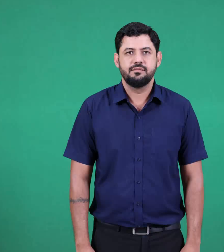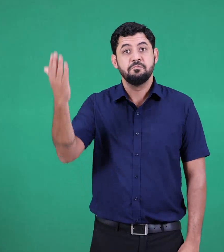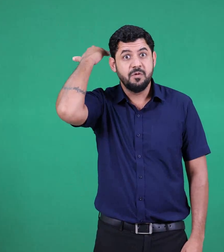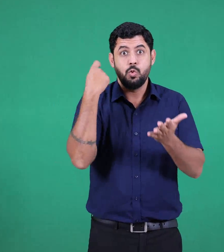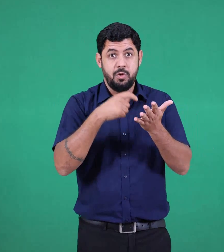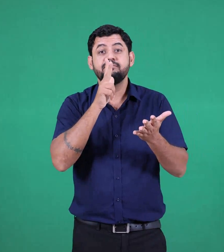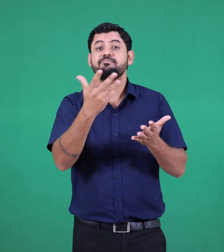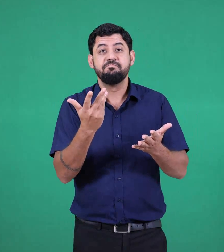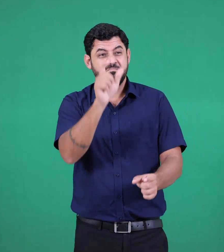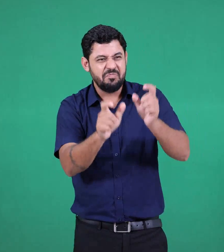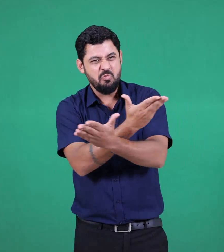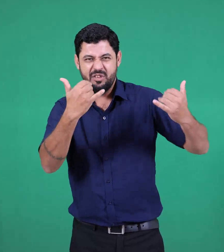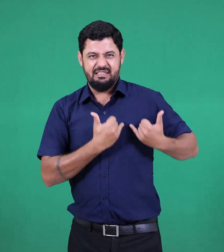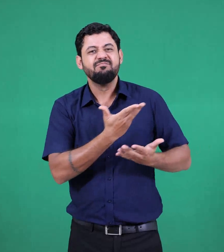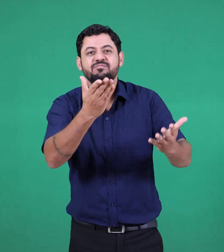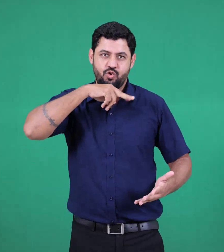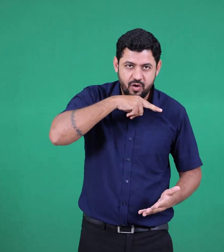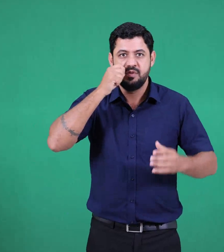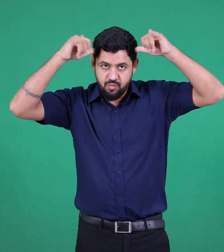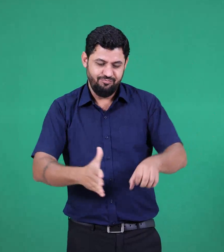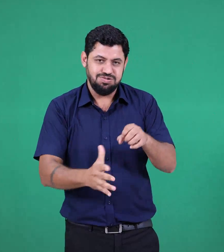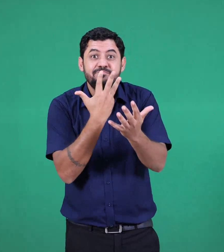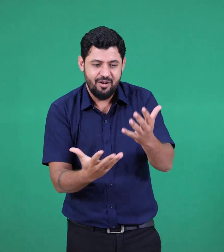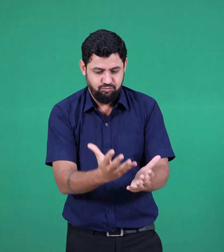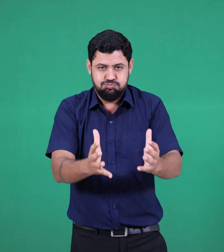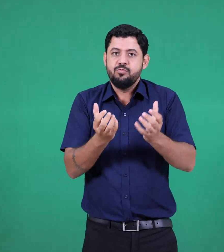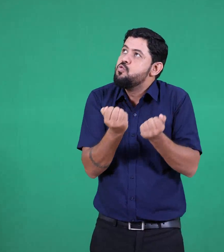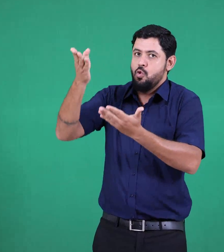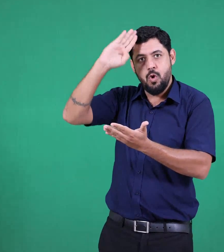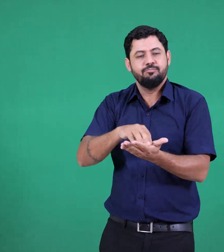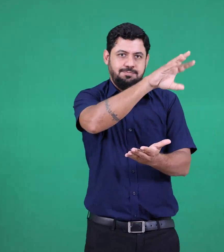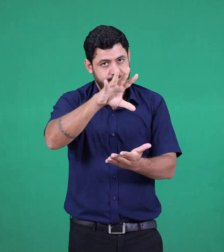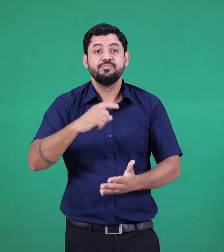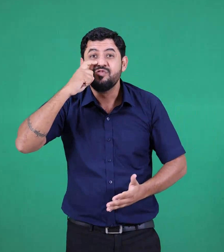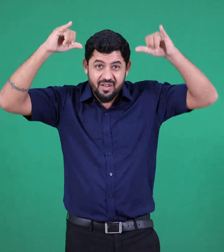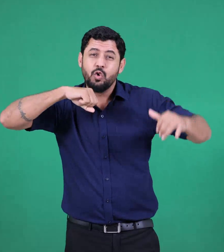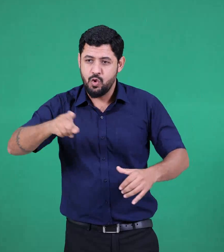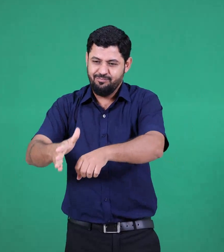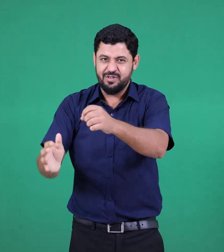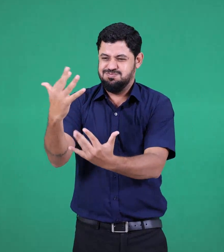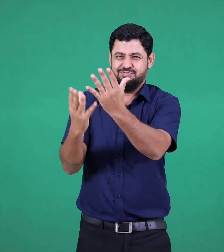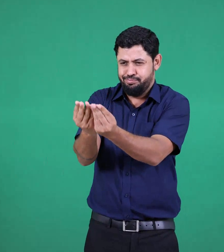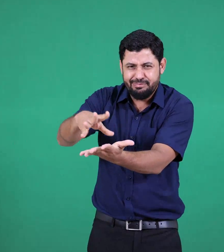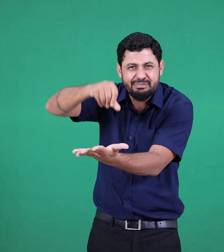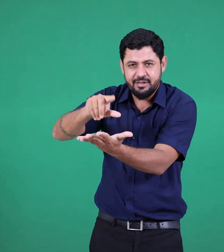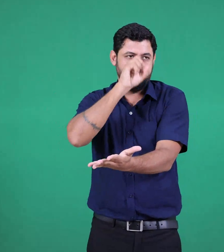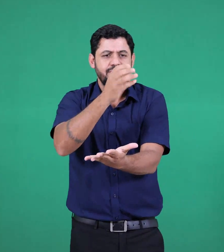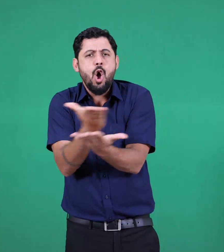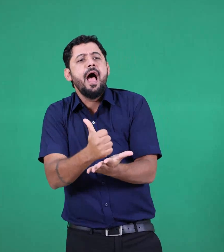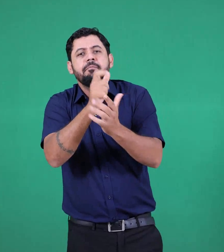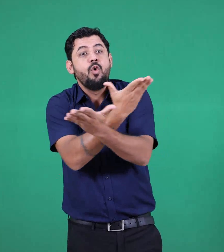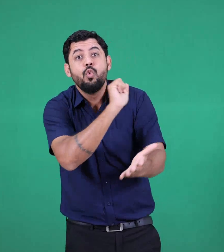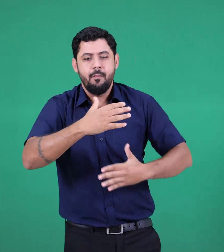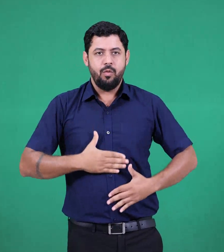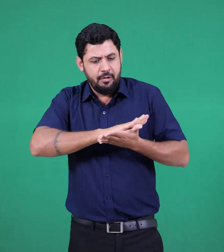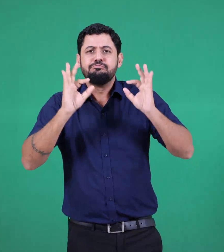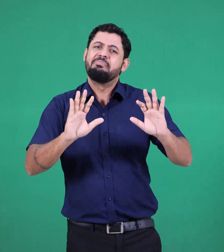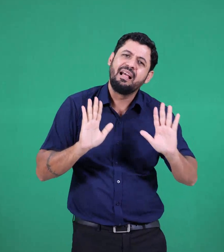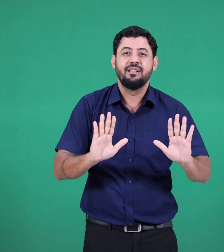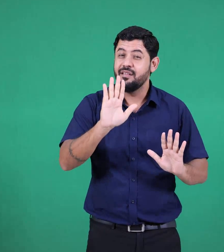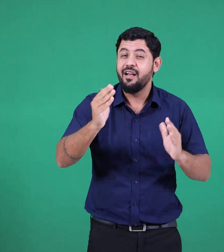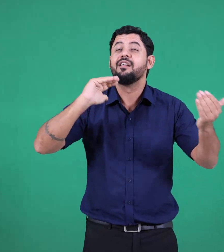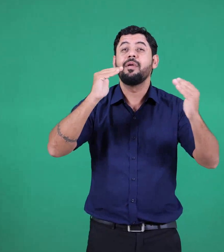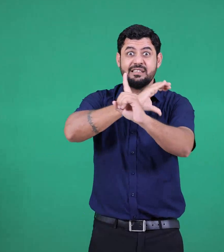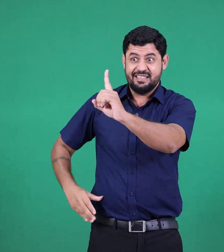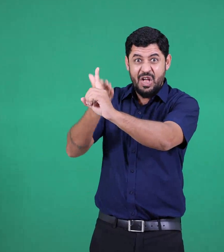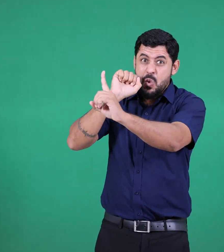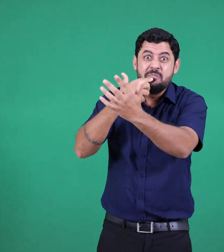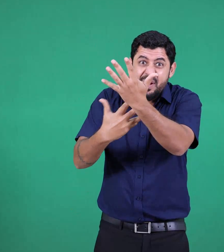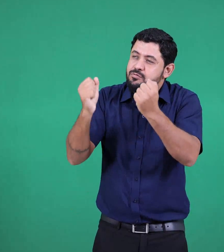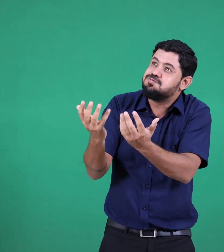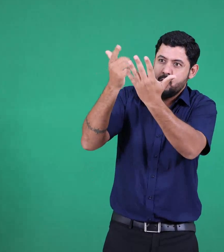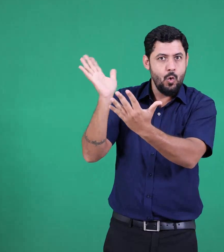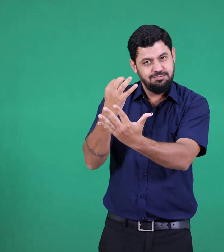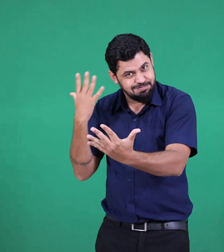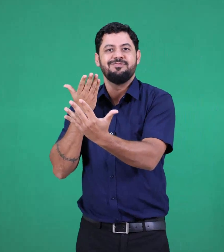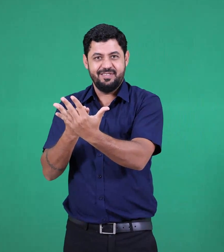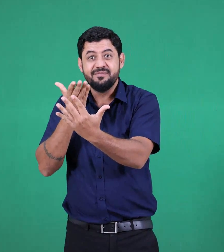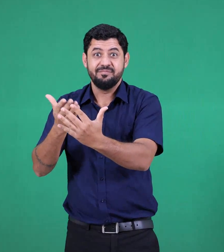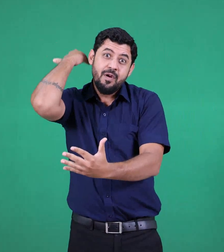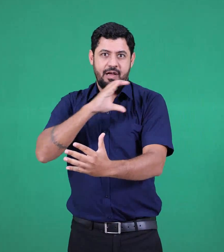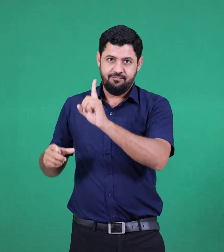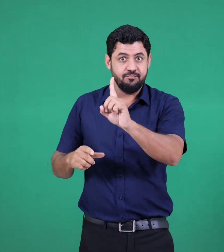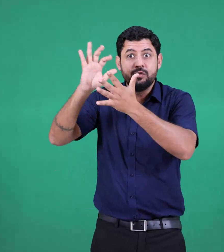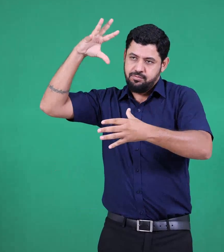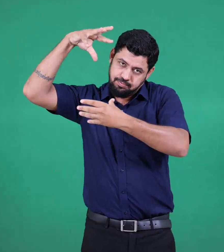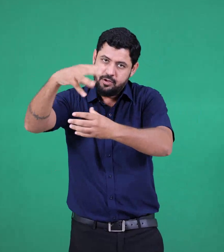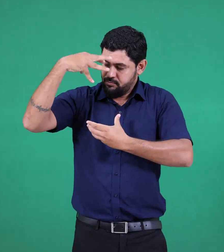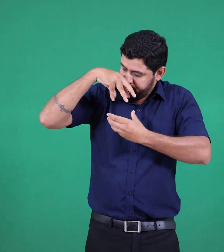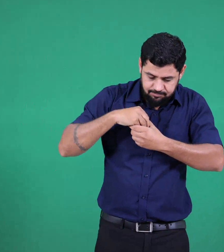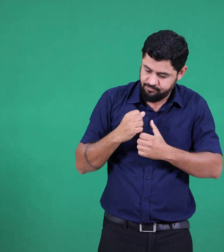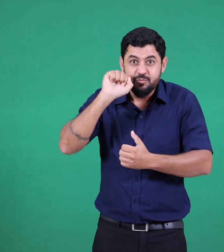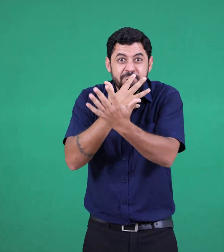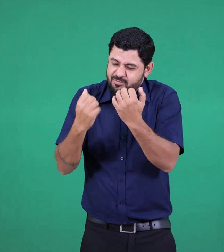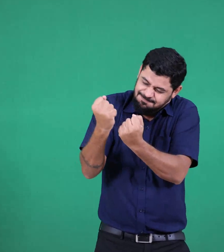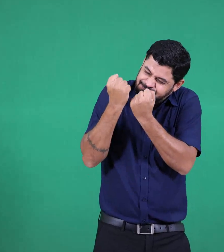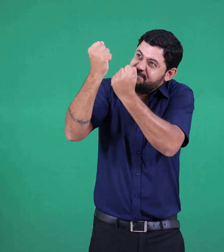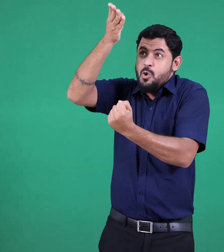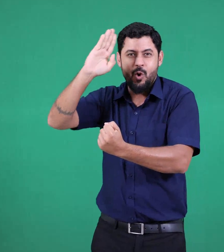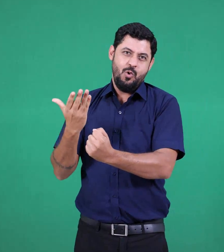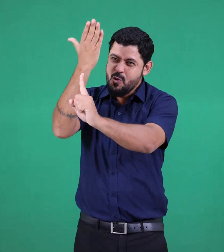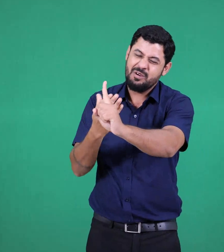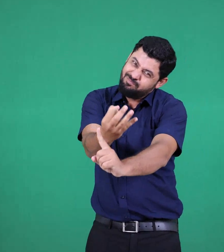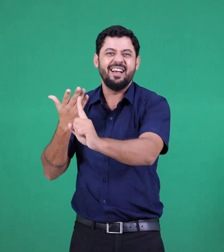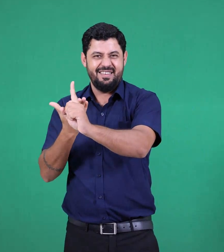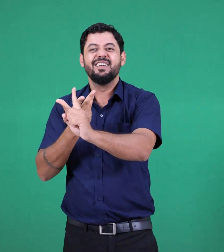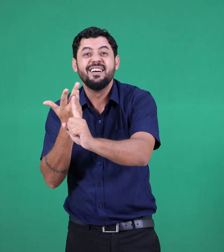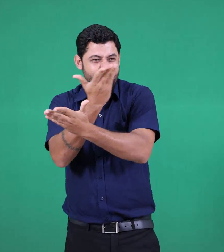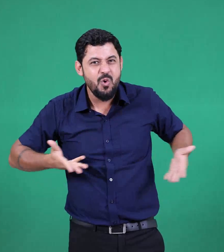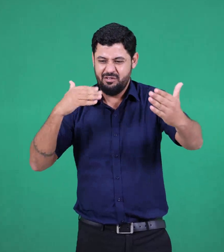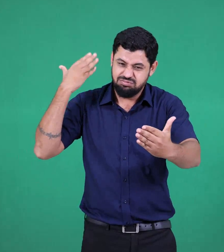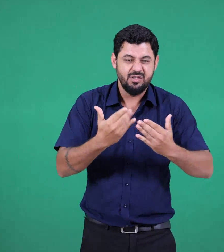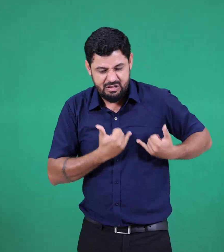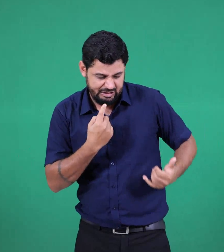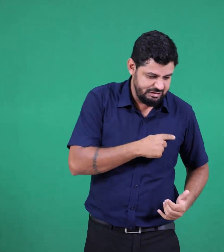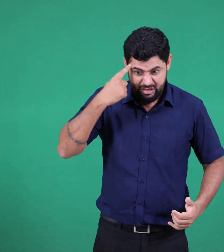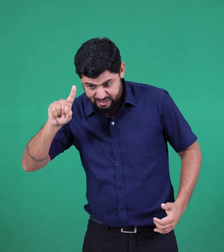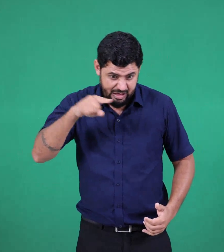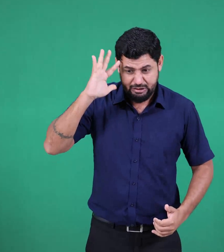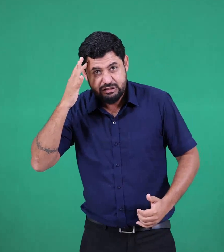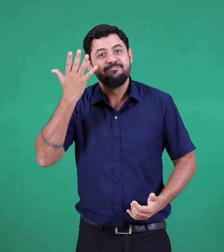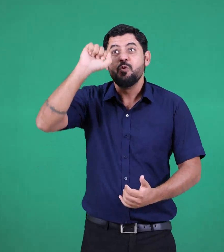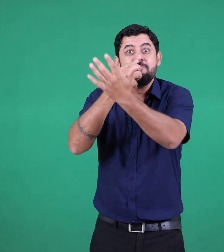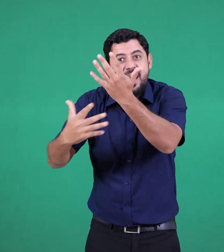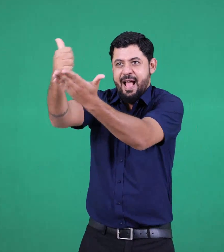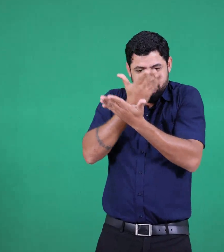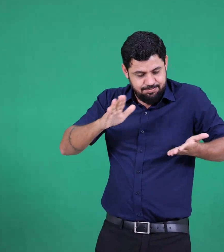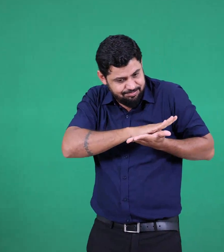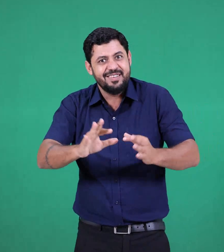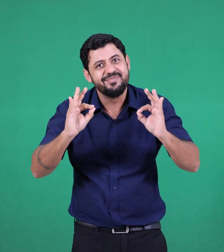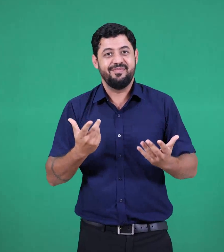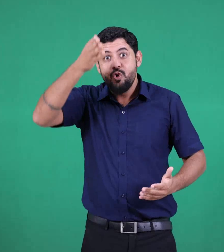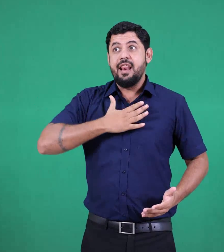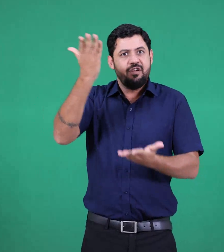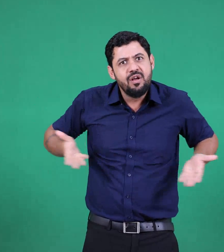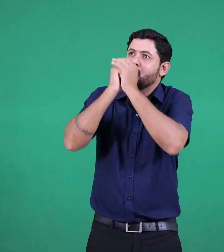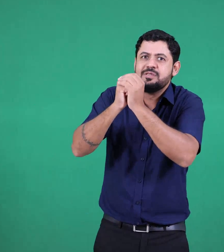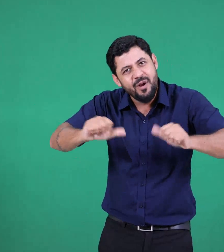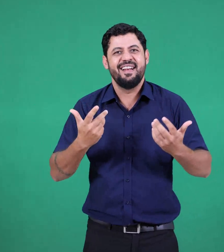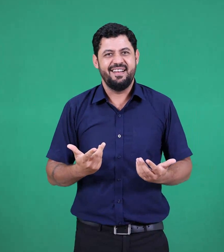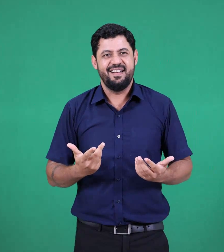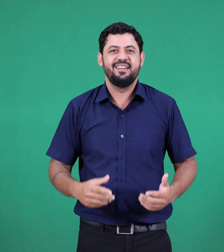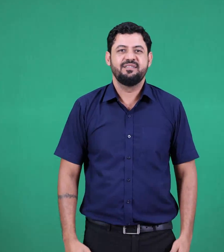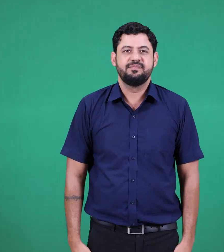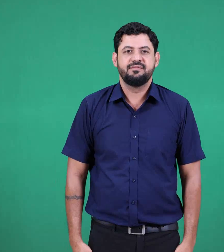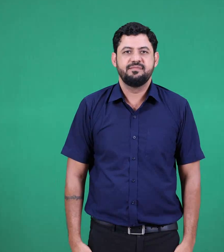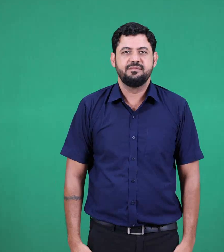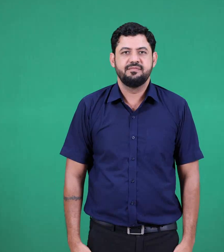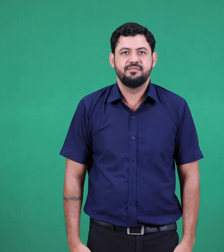For if the blood of goats and bulls and the ashes of a heifer sprinkled on those who are ceremonially unclean sanctify them so that their bodies are clean, how much more will the blood of Christ, who through the eternal Spirit offered Himself unblemished to God, purify our consciences from works of death, so that we may serve the living God!